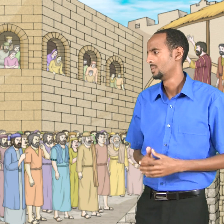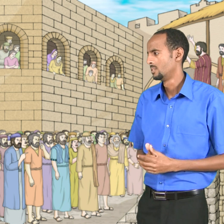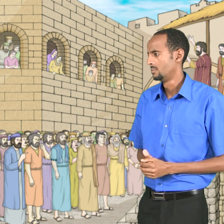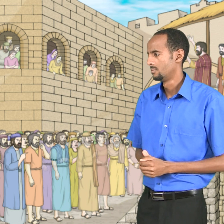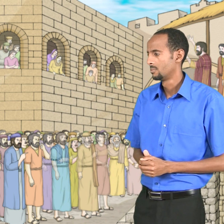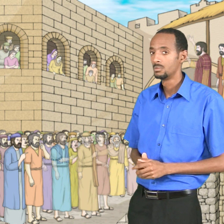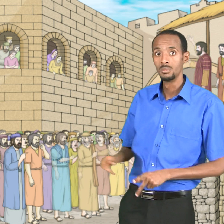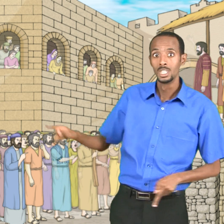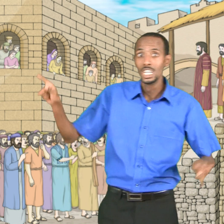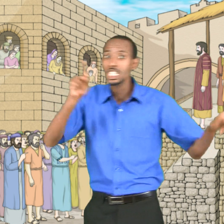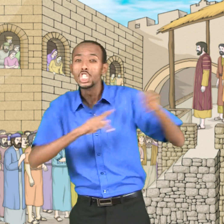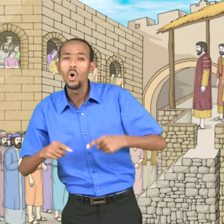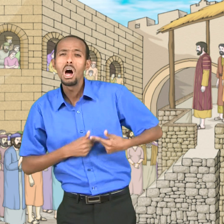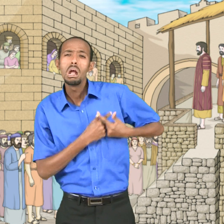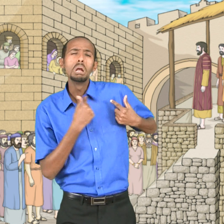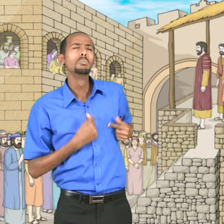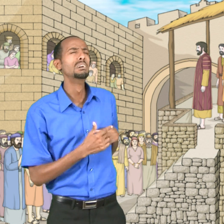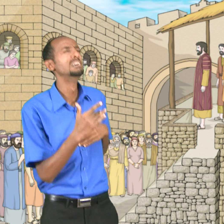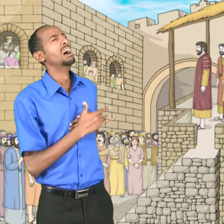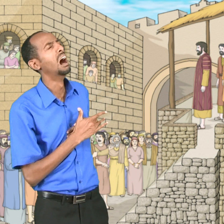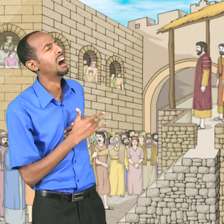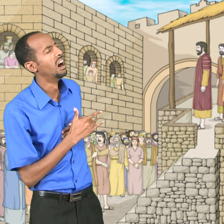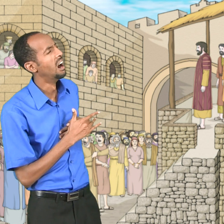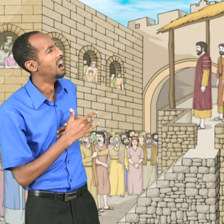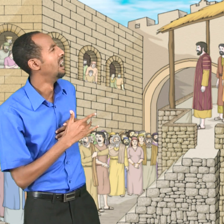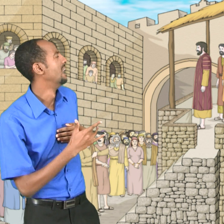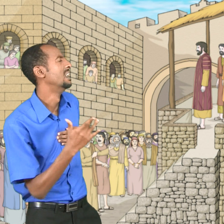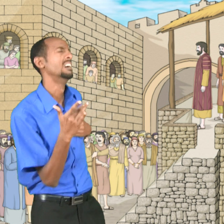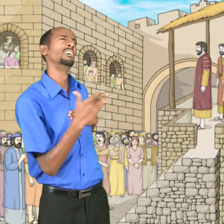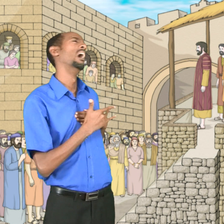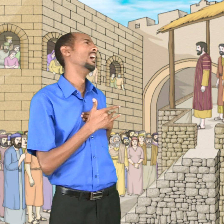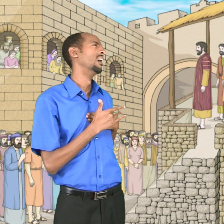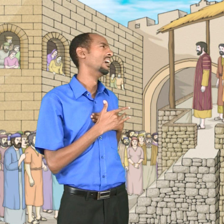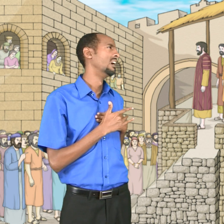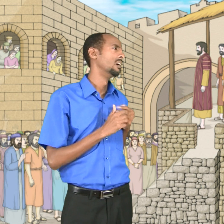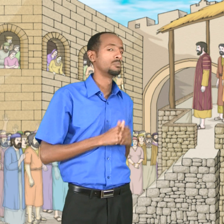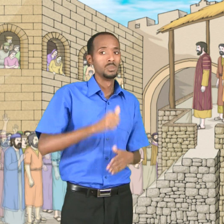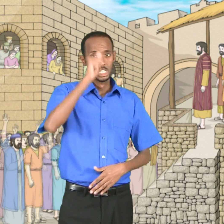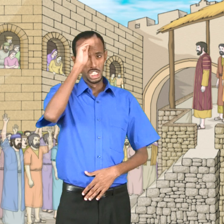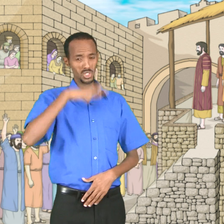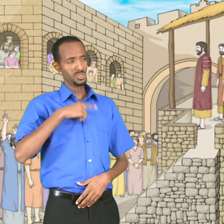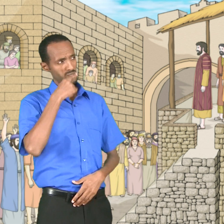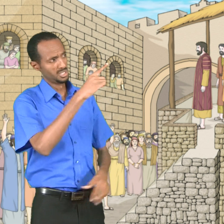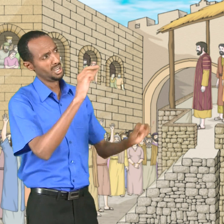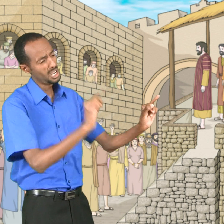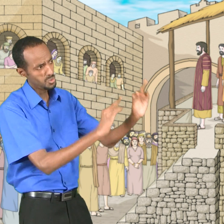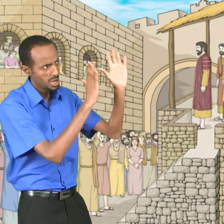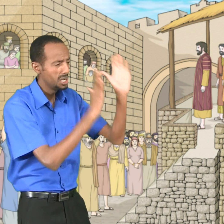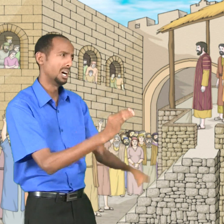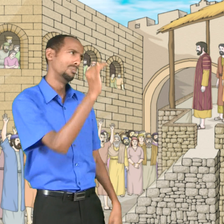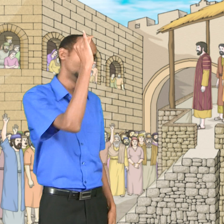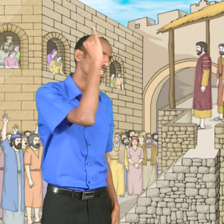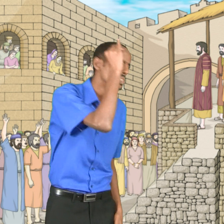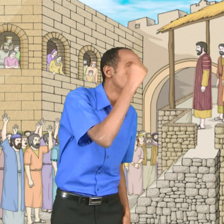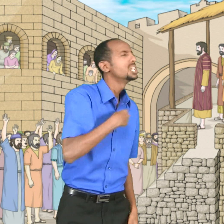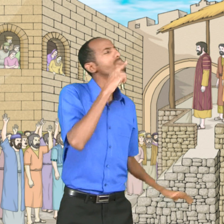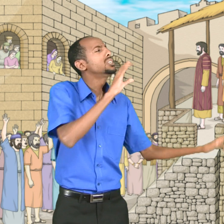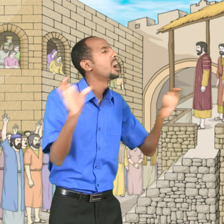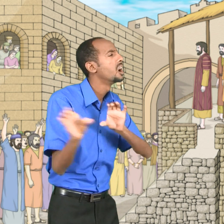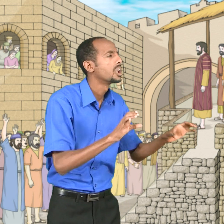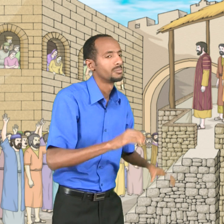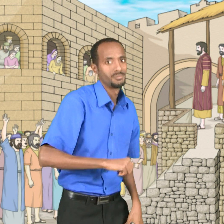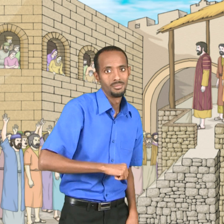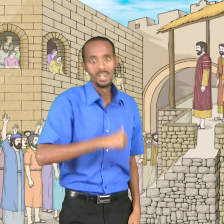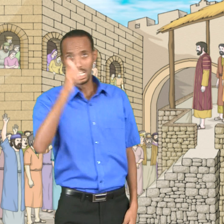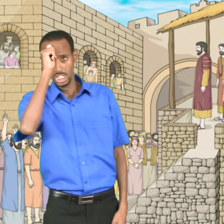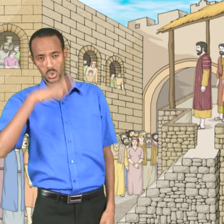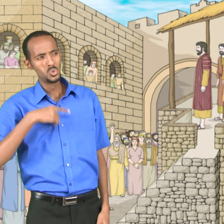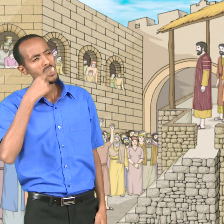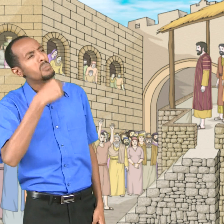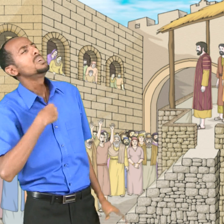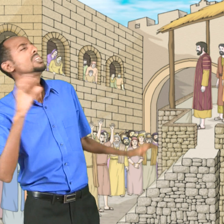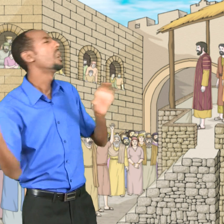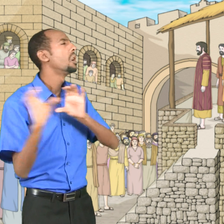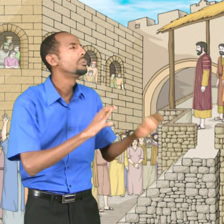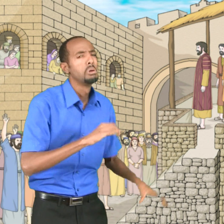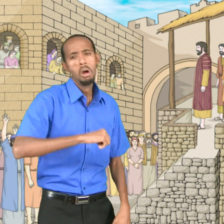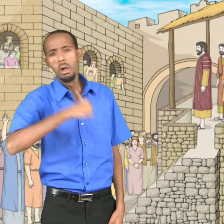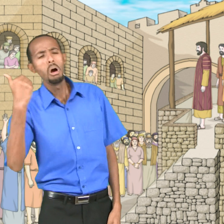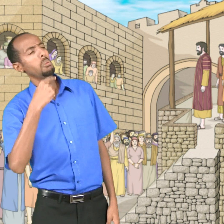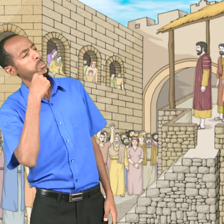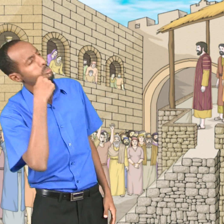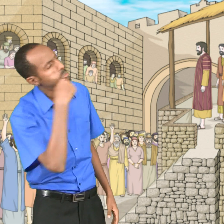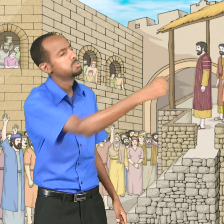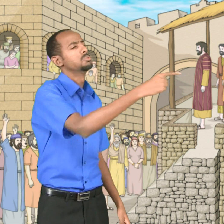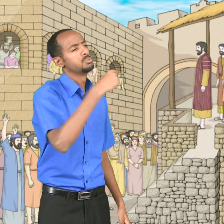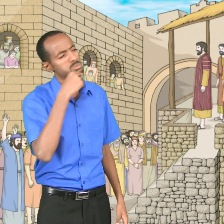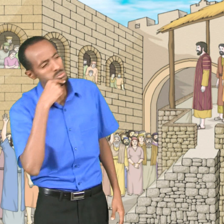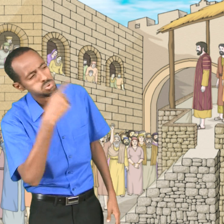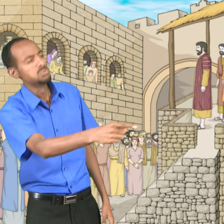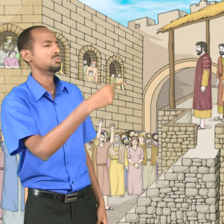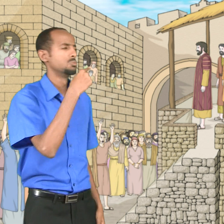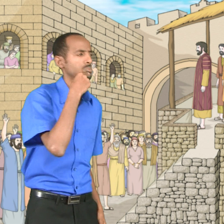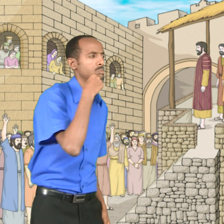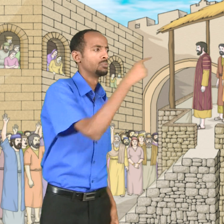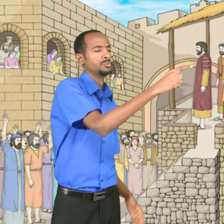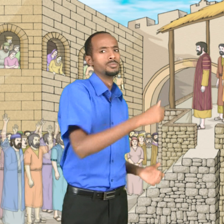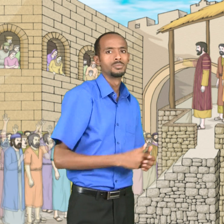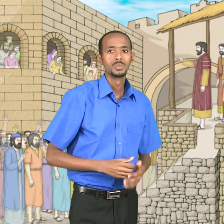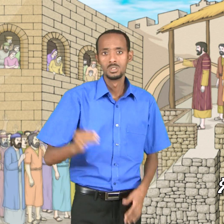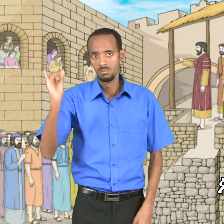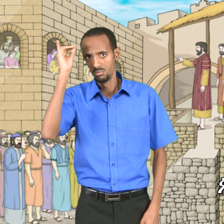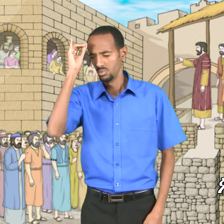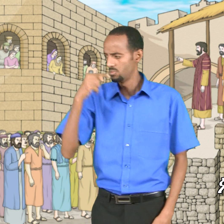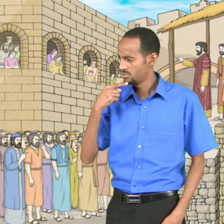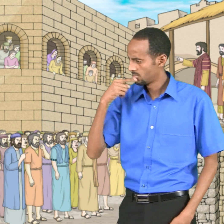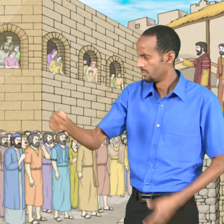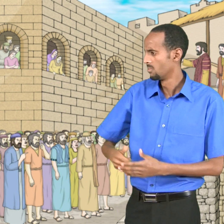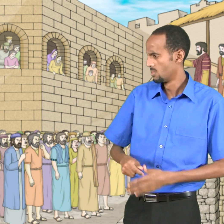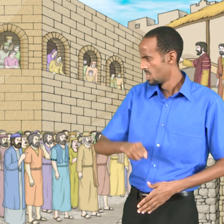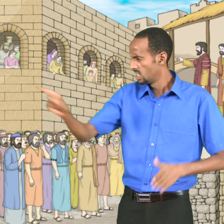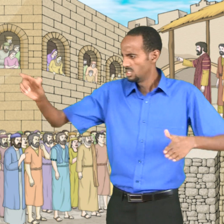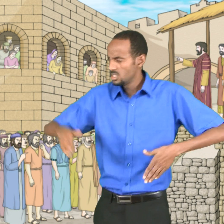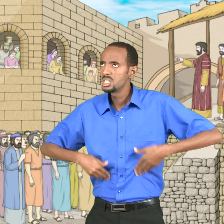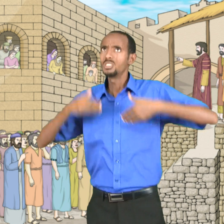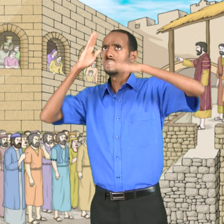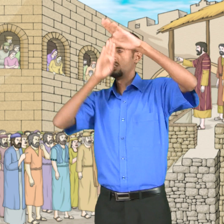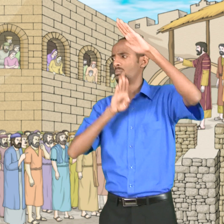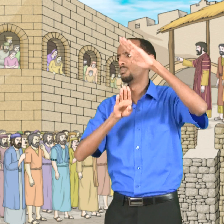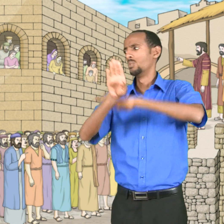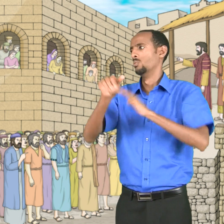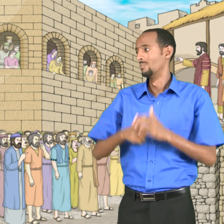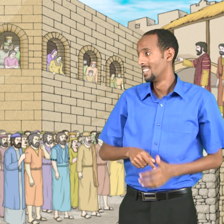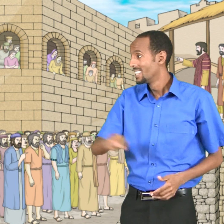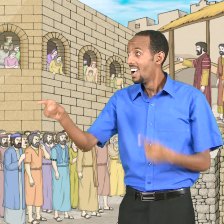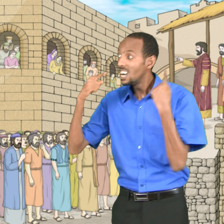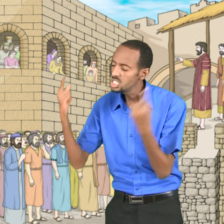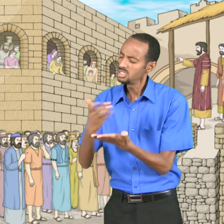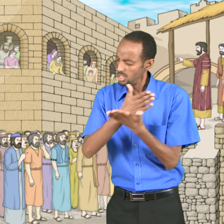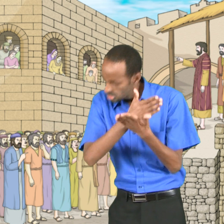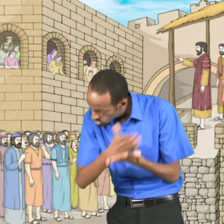When the people heard this, they were cut to the heart and asked Peter and the other apostles, “Brothers, what shall we do?”